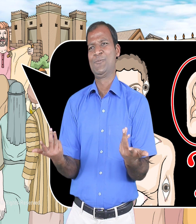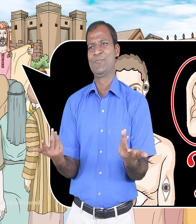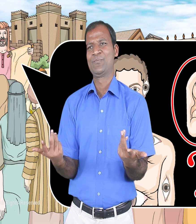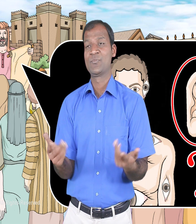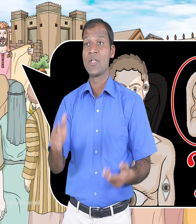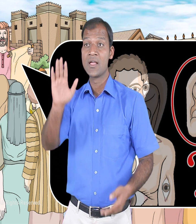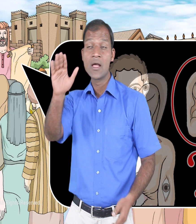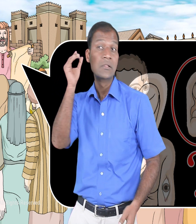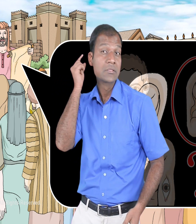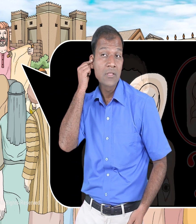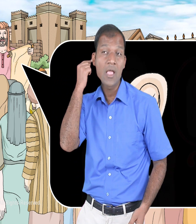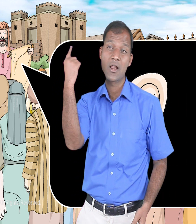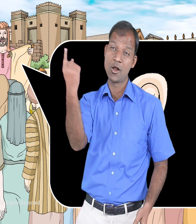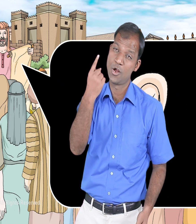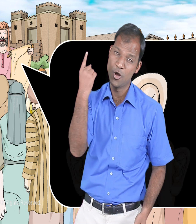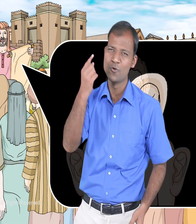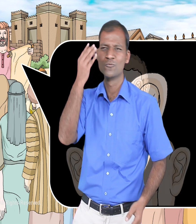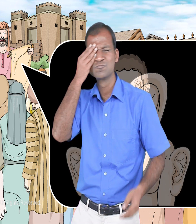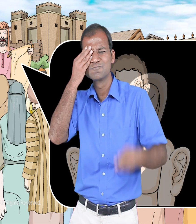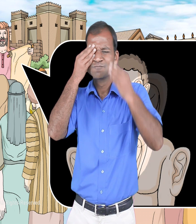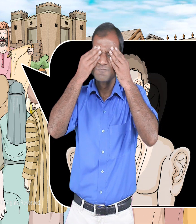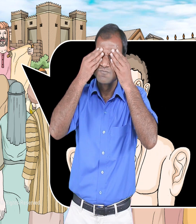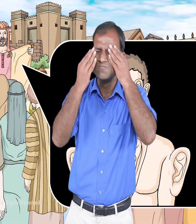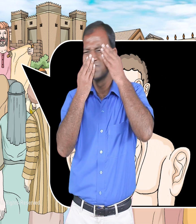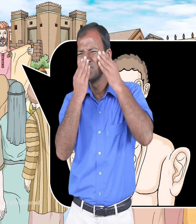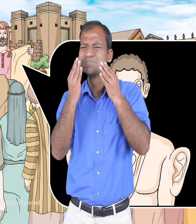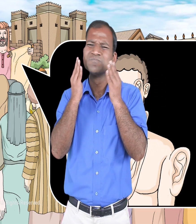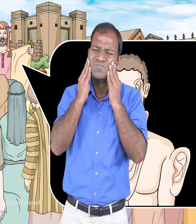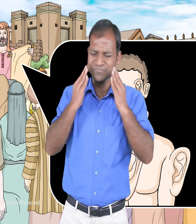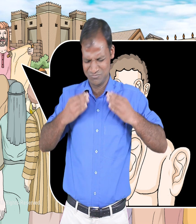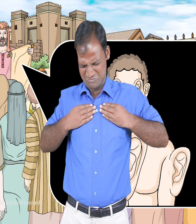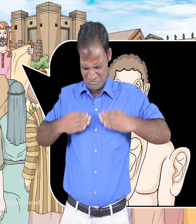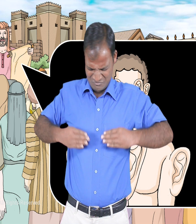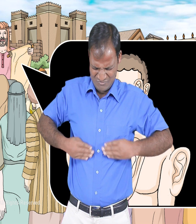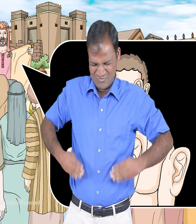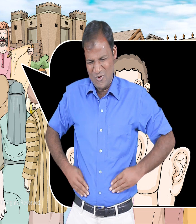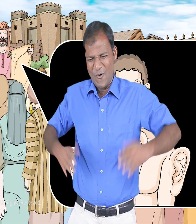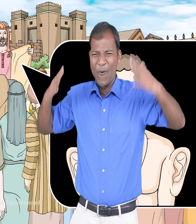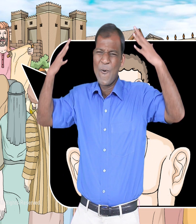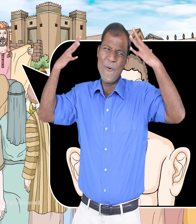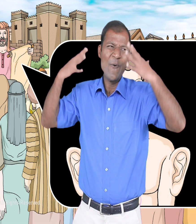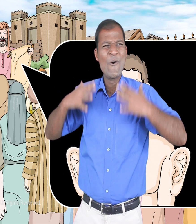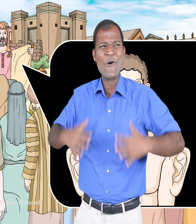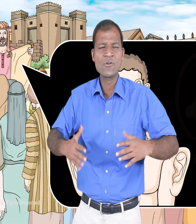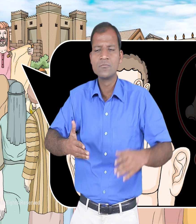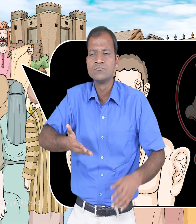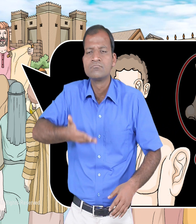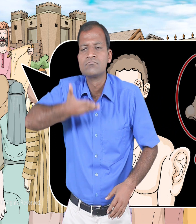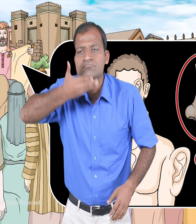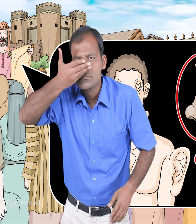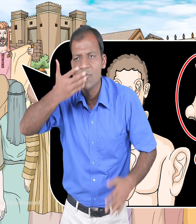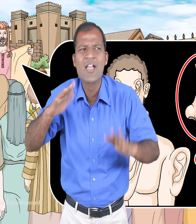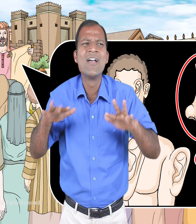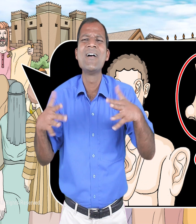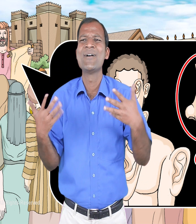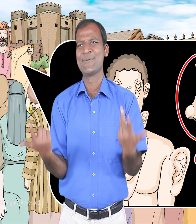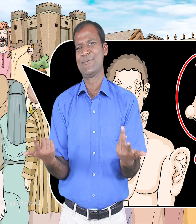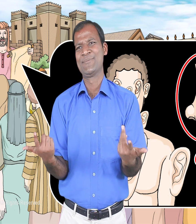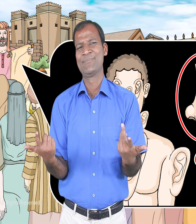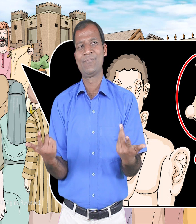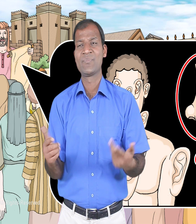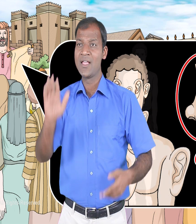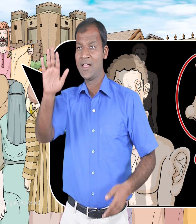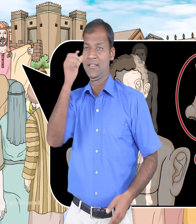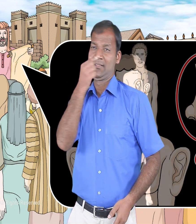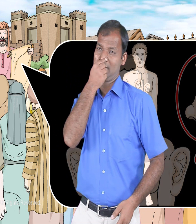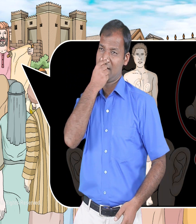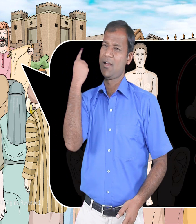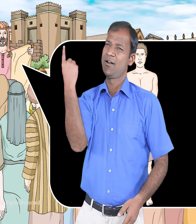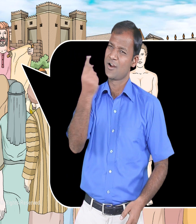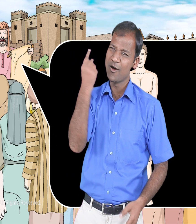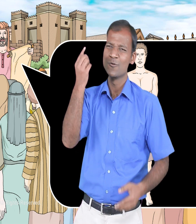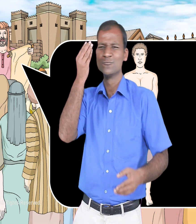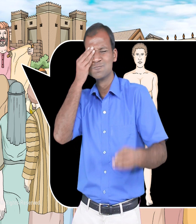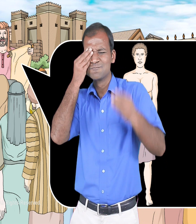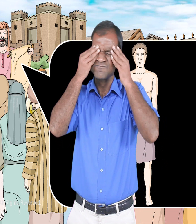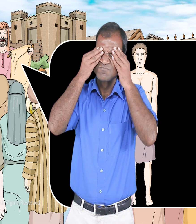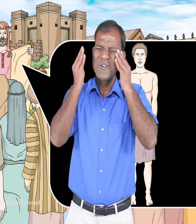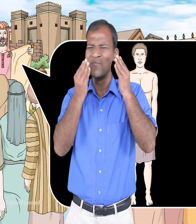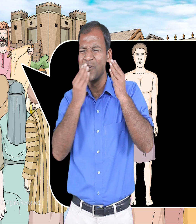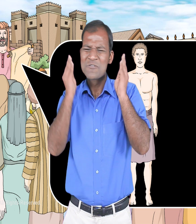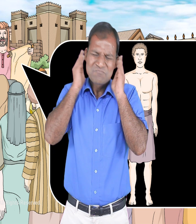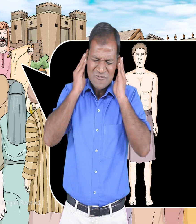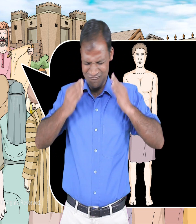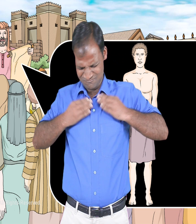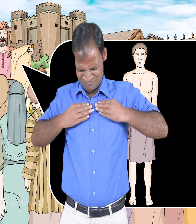If the whole body were an ear, where would the sense of smell be?